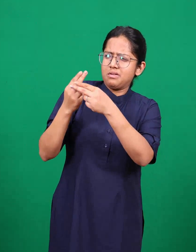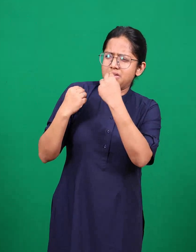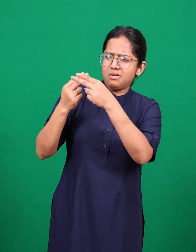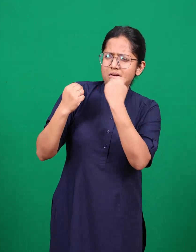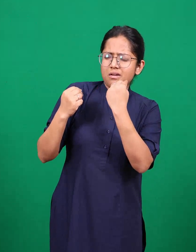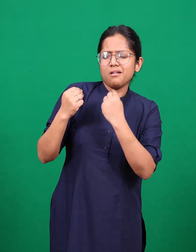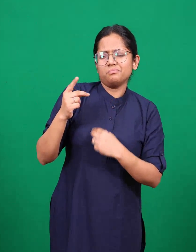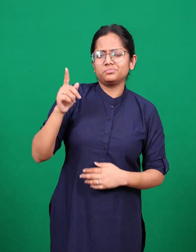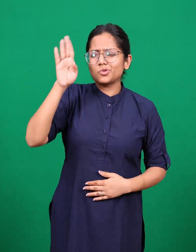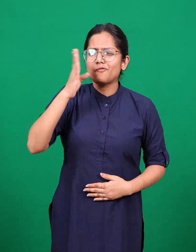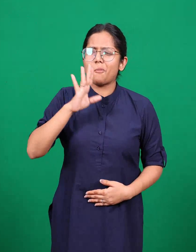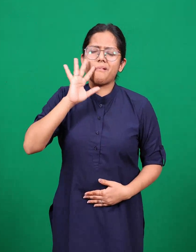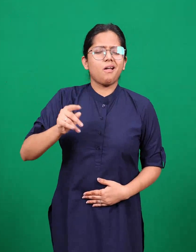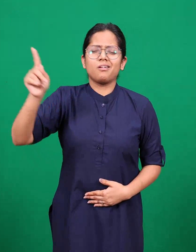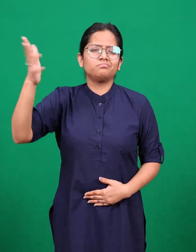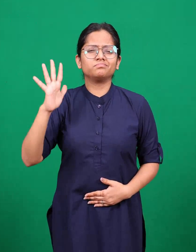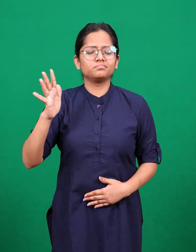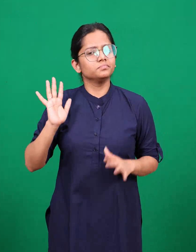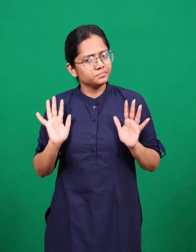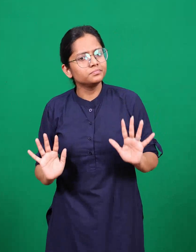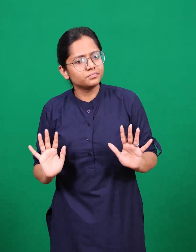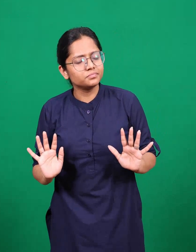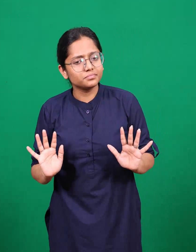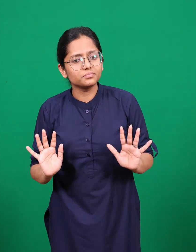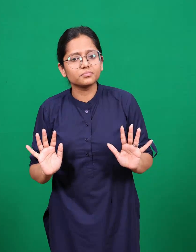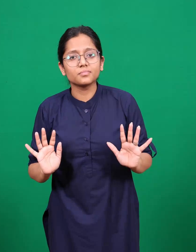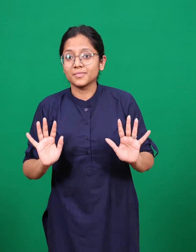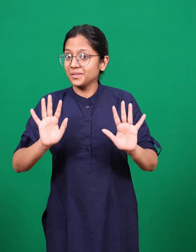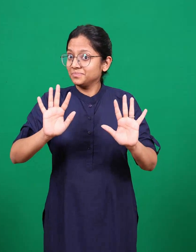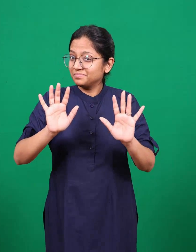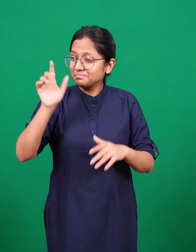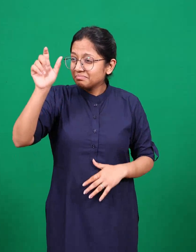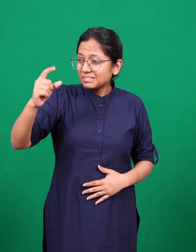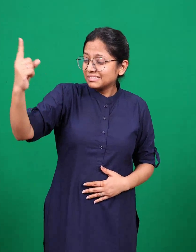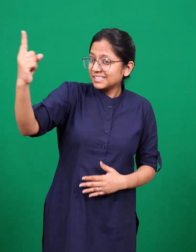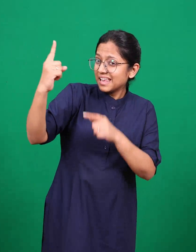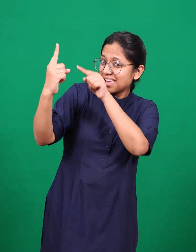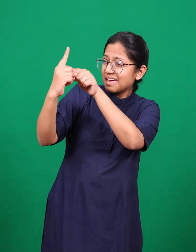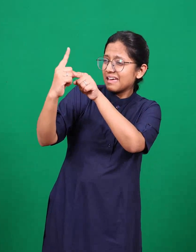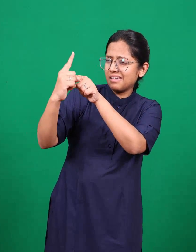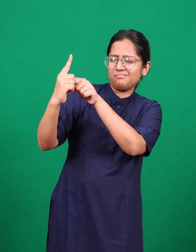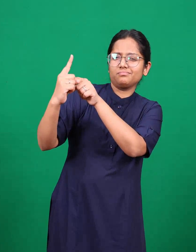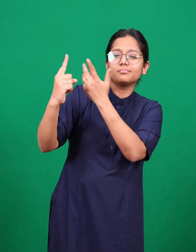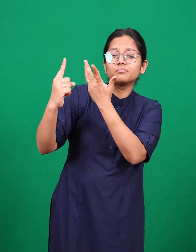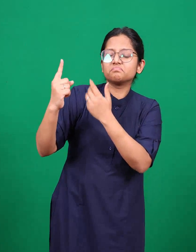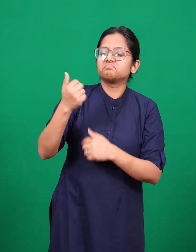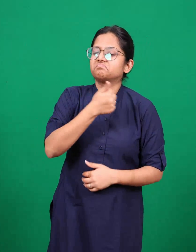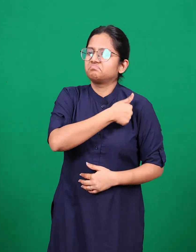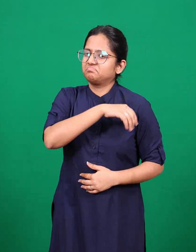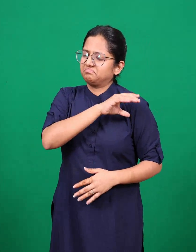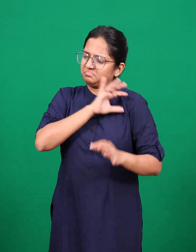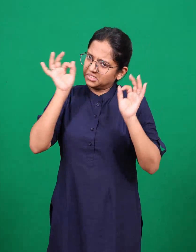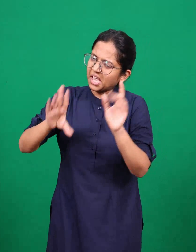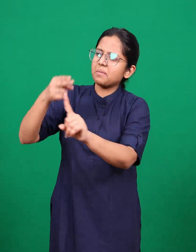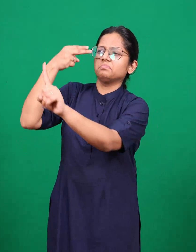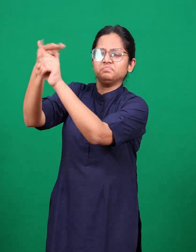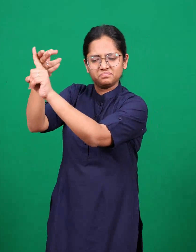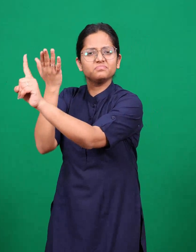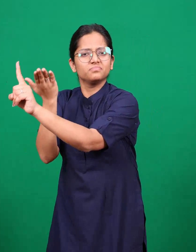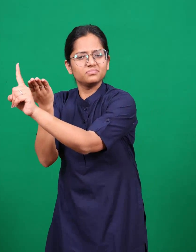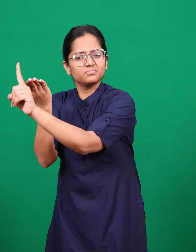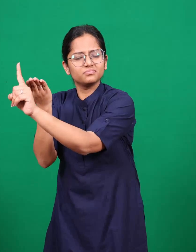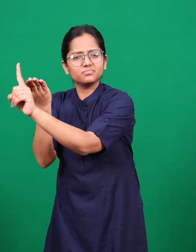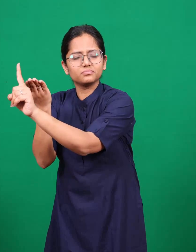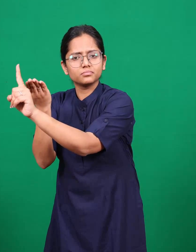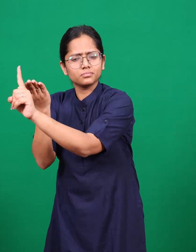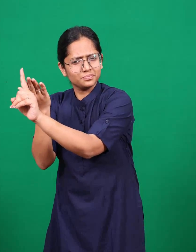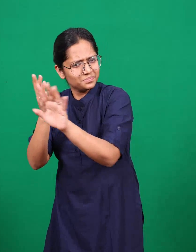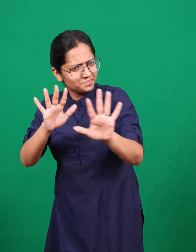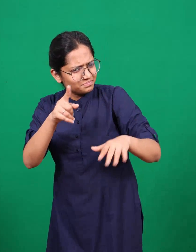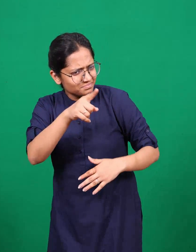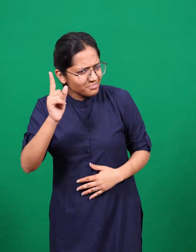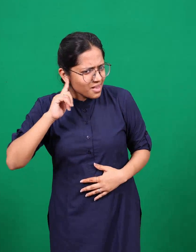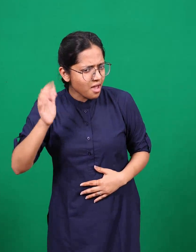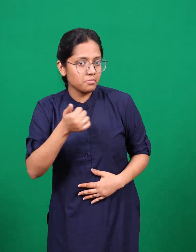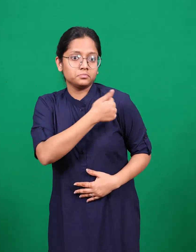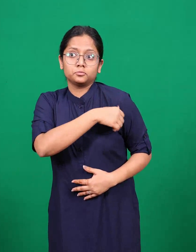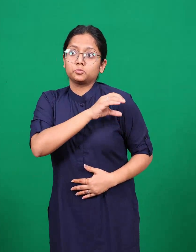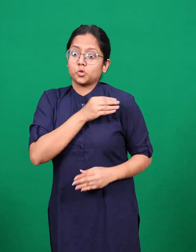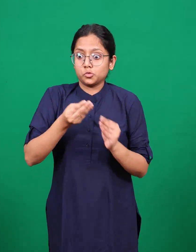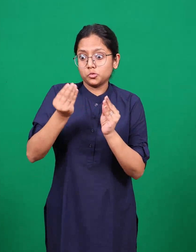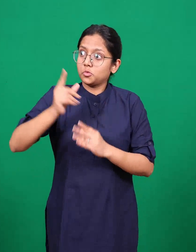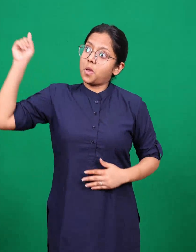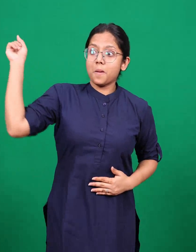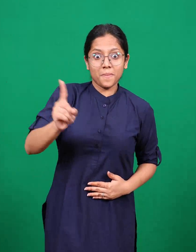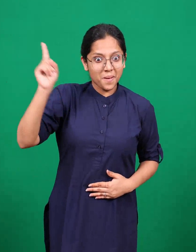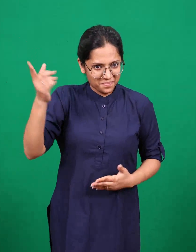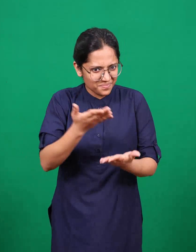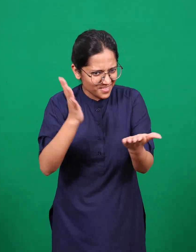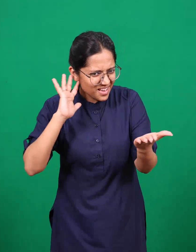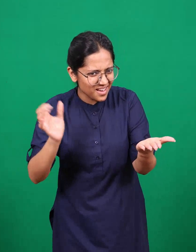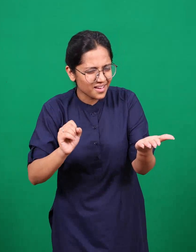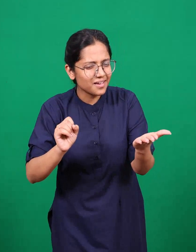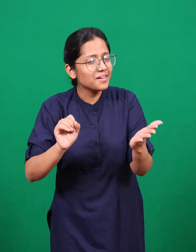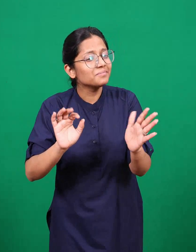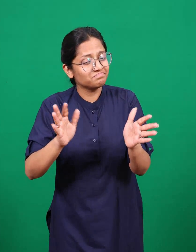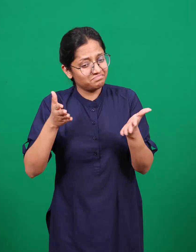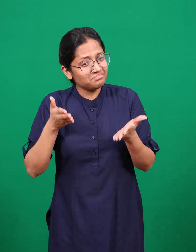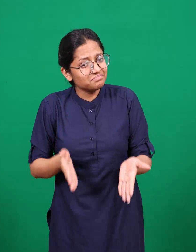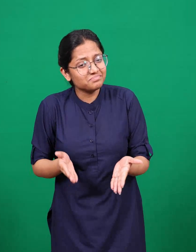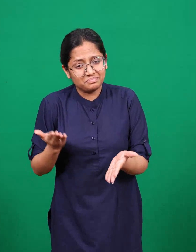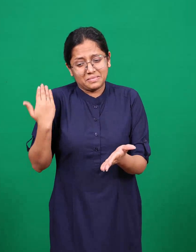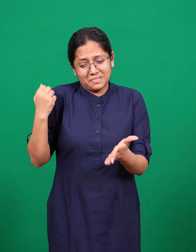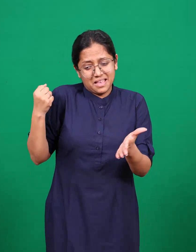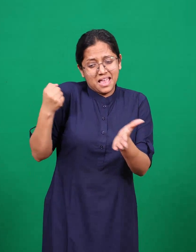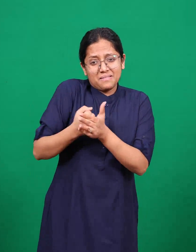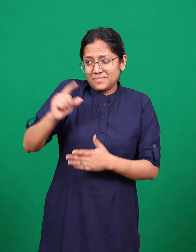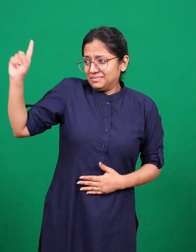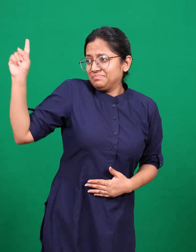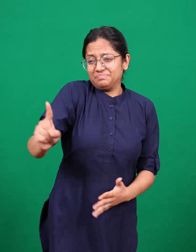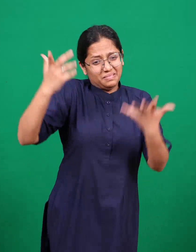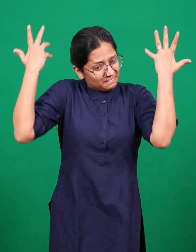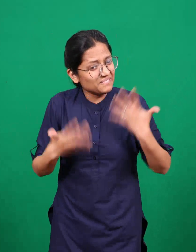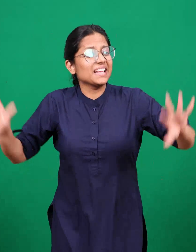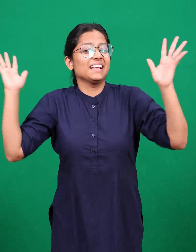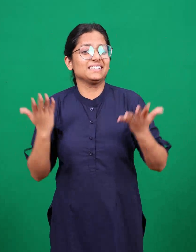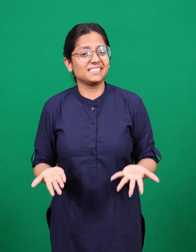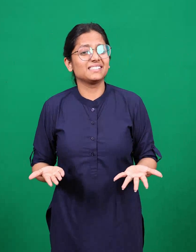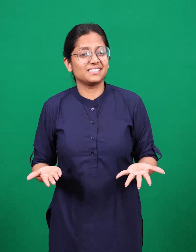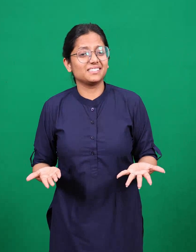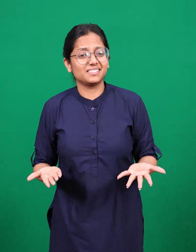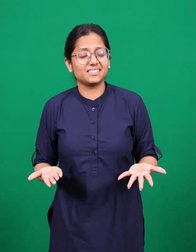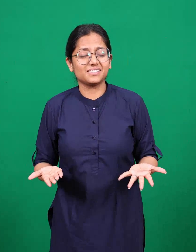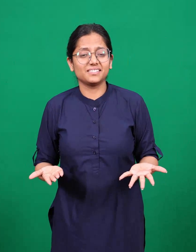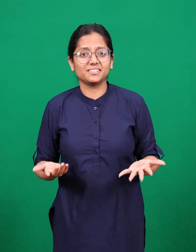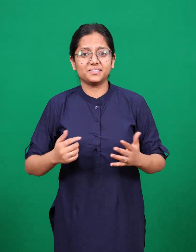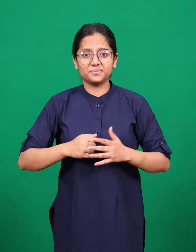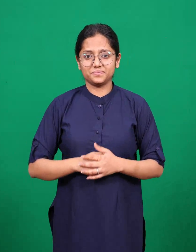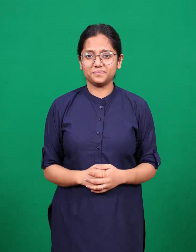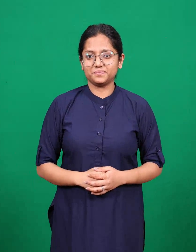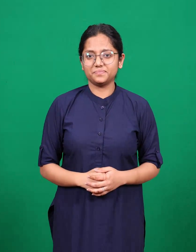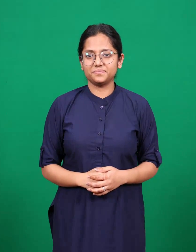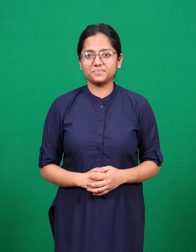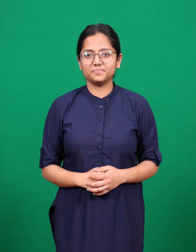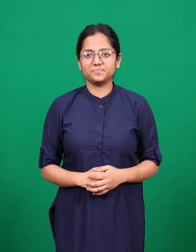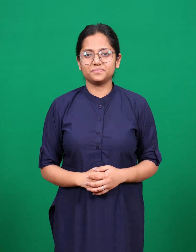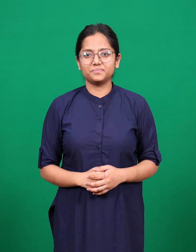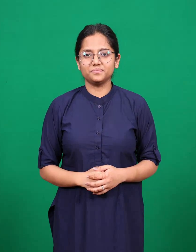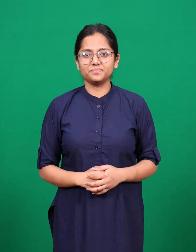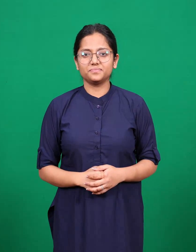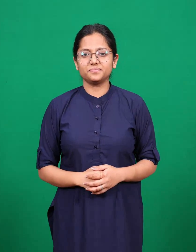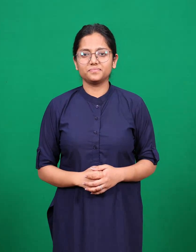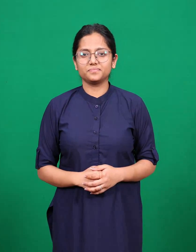This is the spirit of the antichrist, which you have heard is coming and which is already in the world at this time.